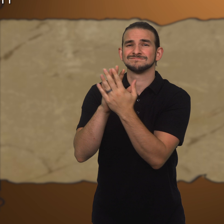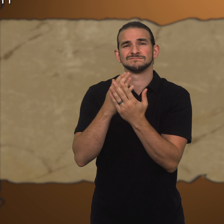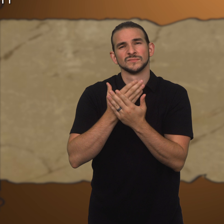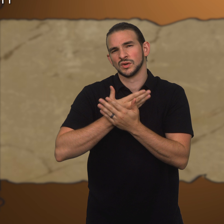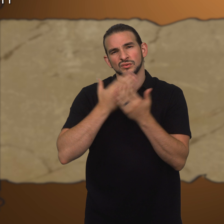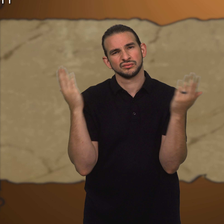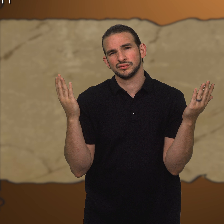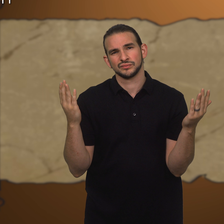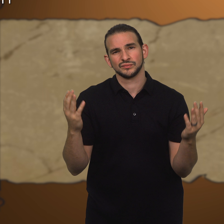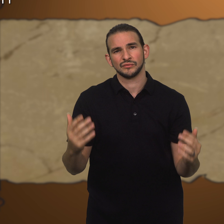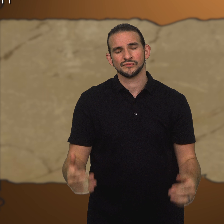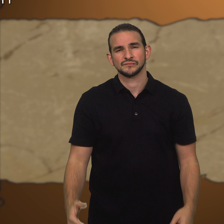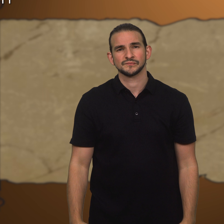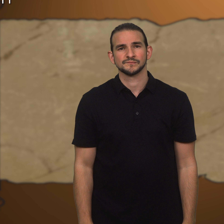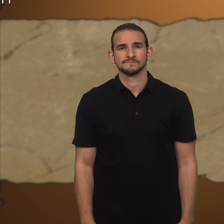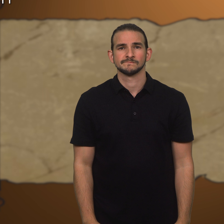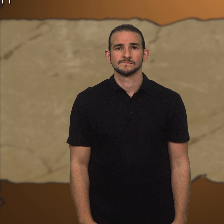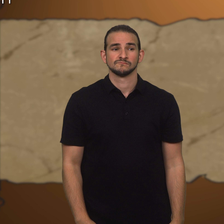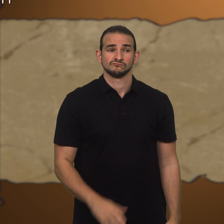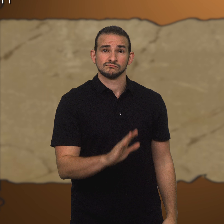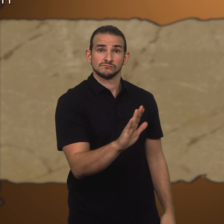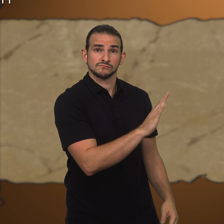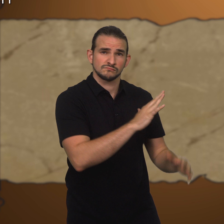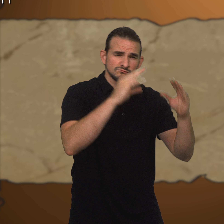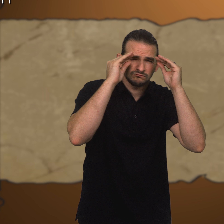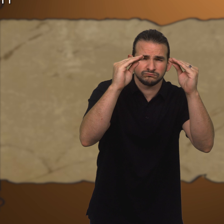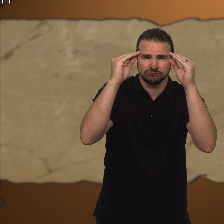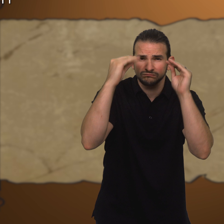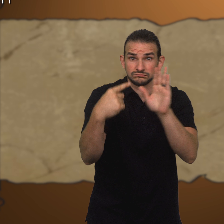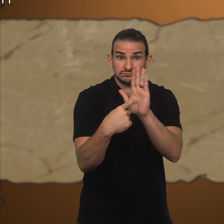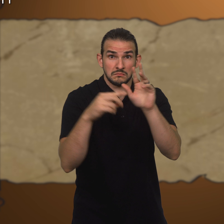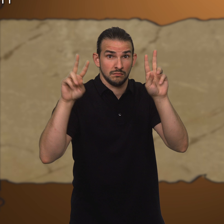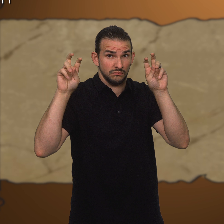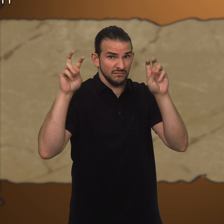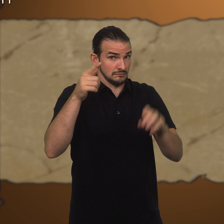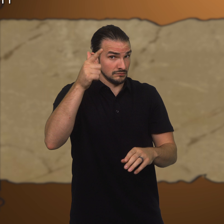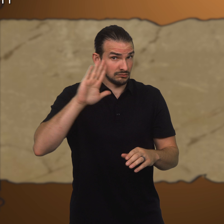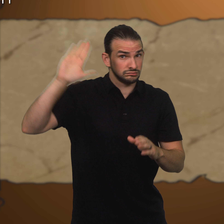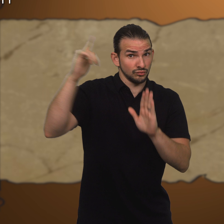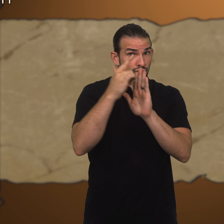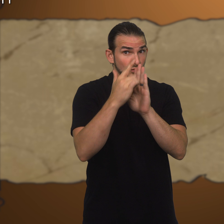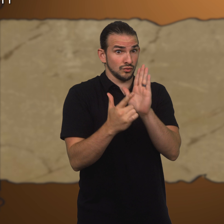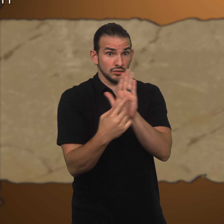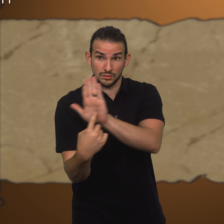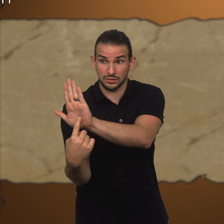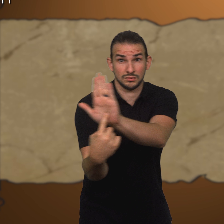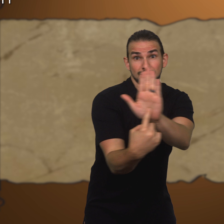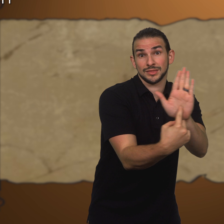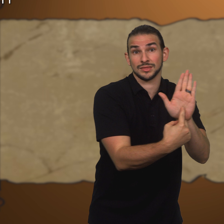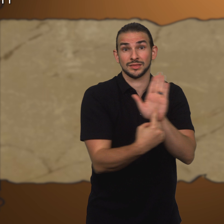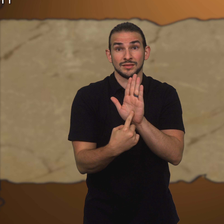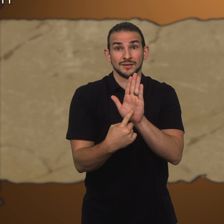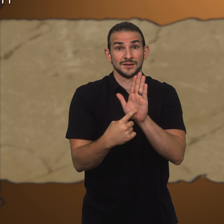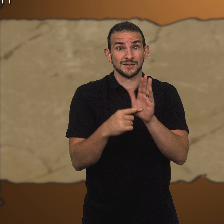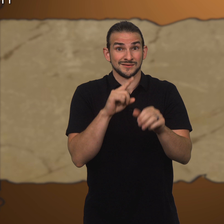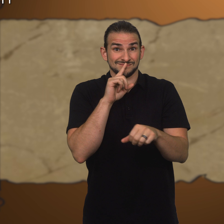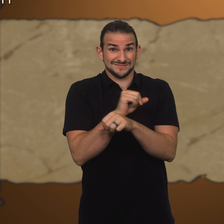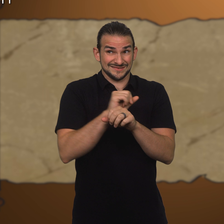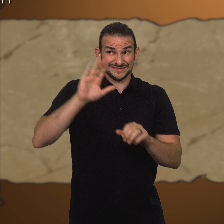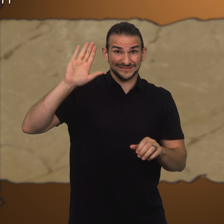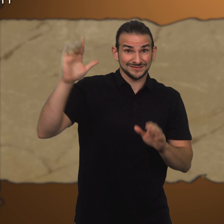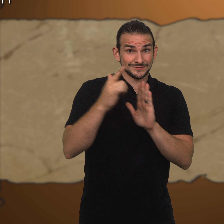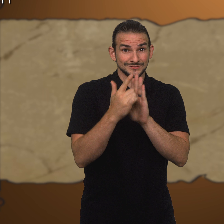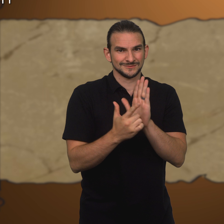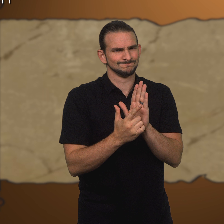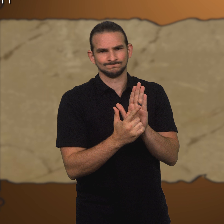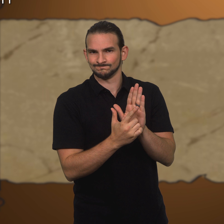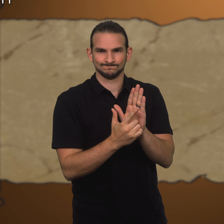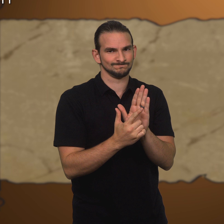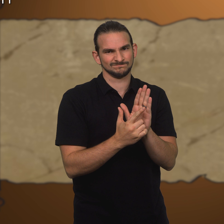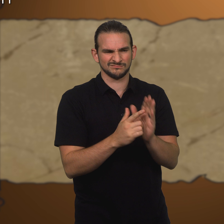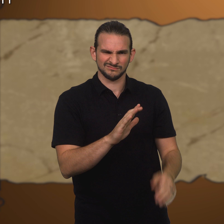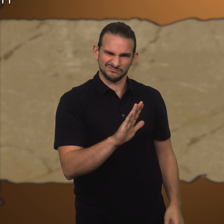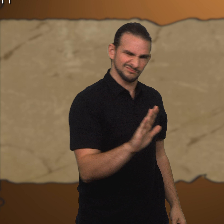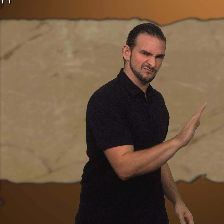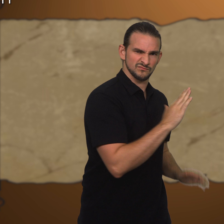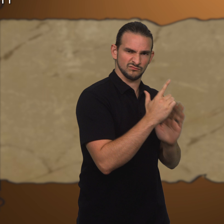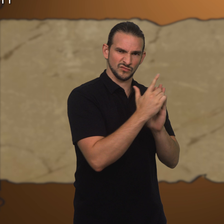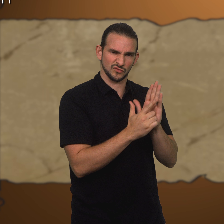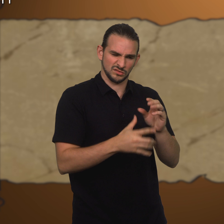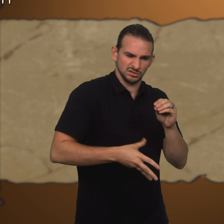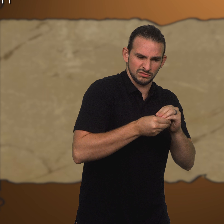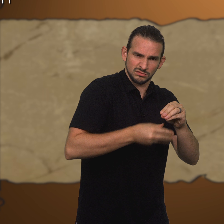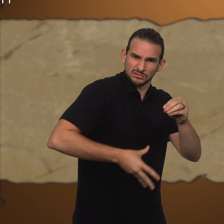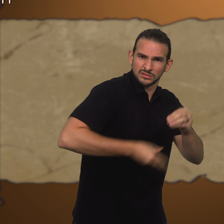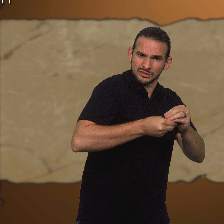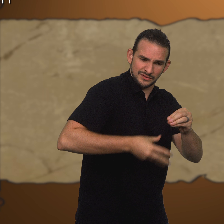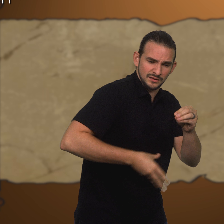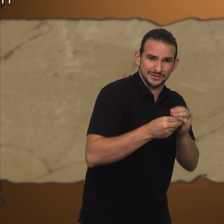They worship Me in vain;